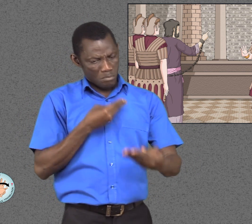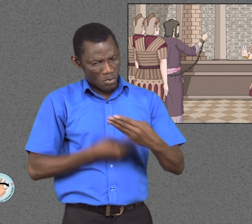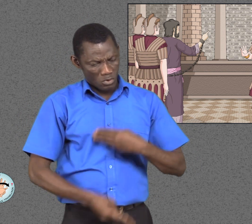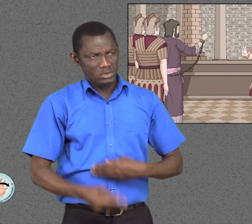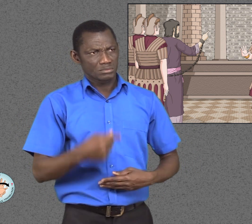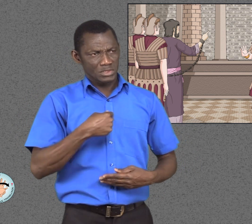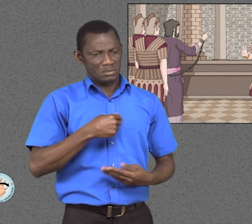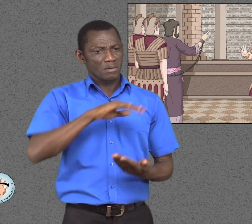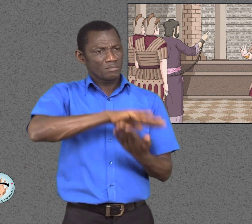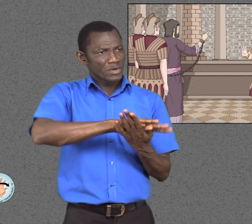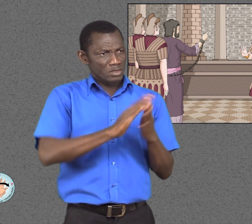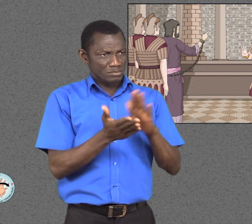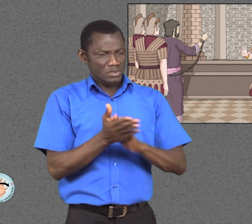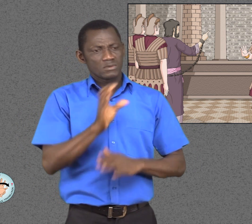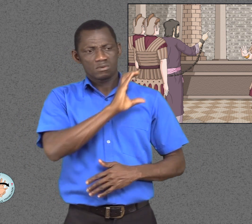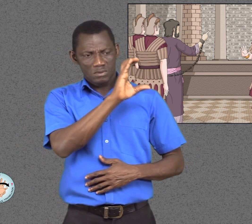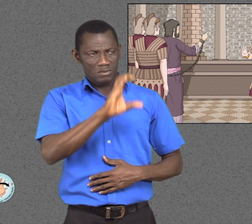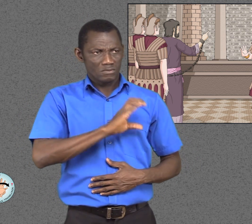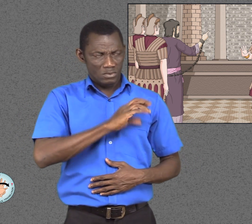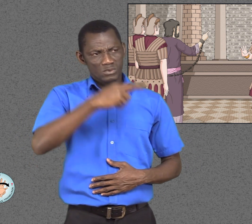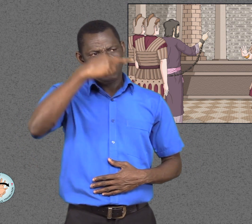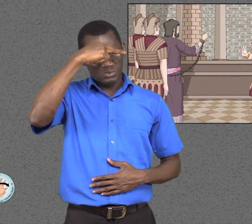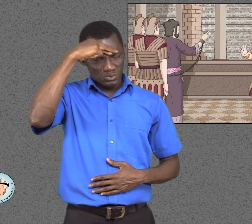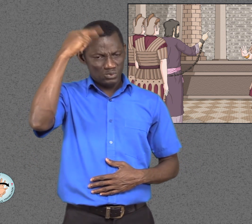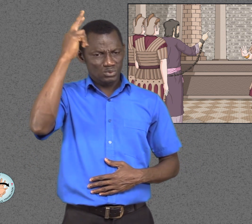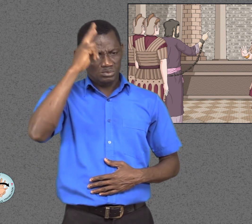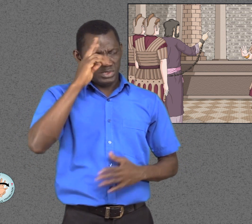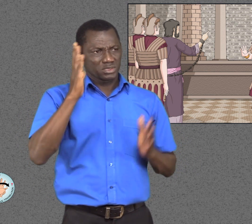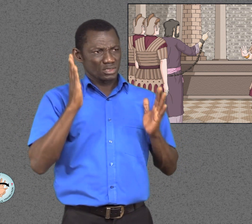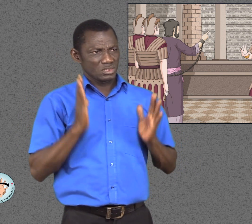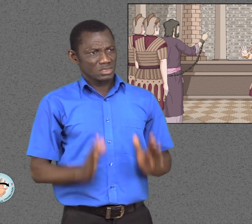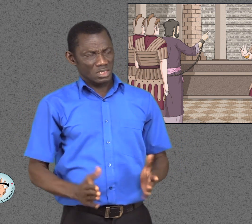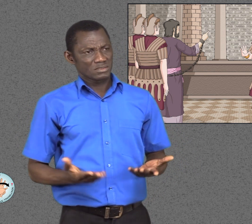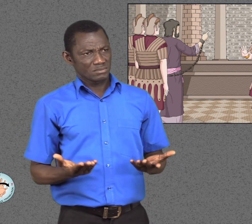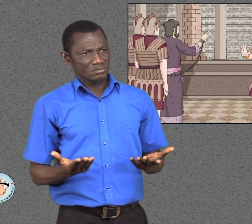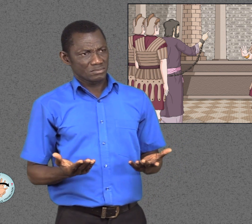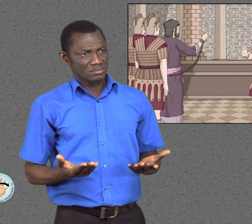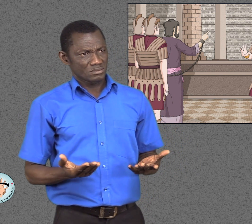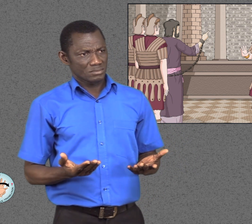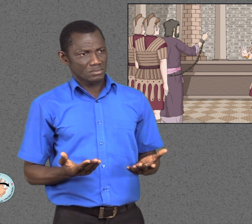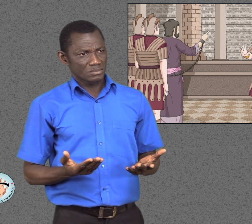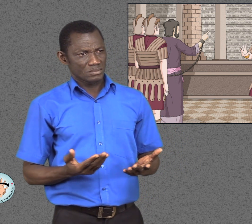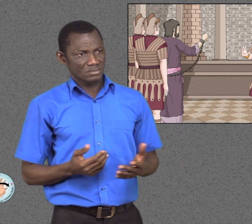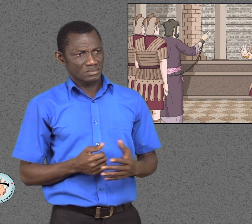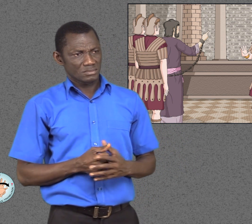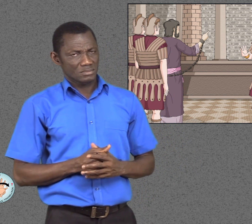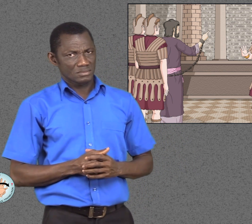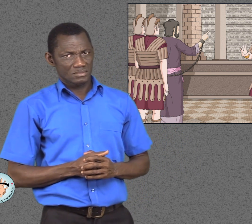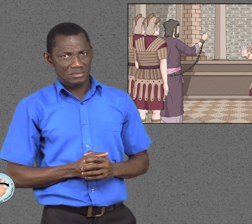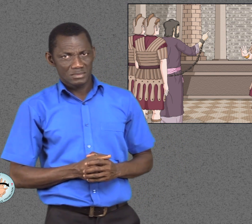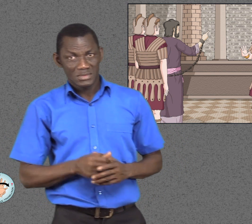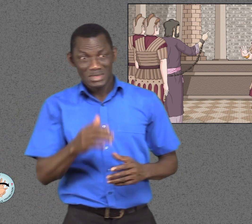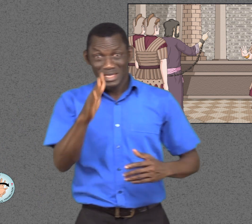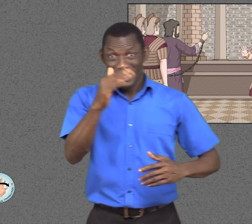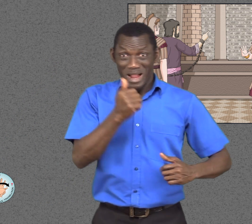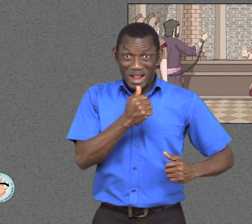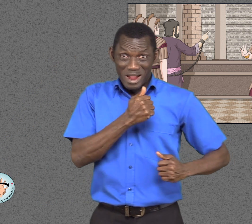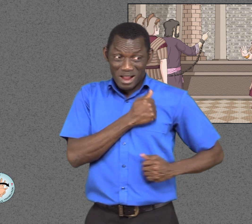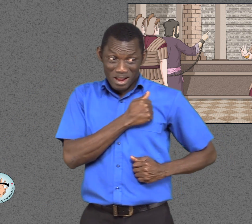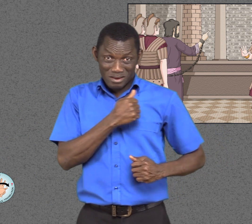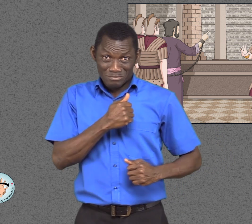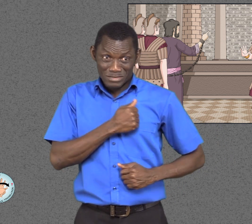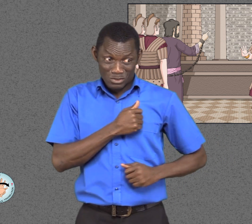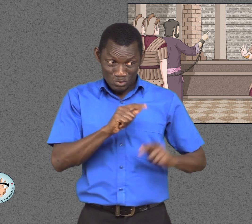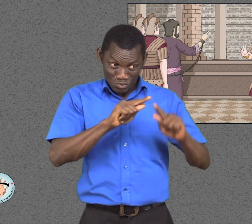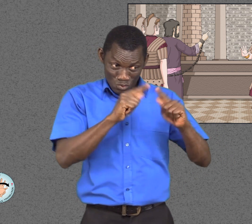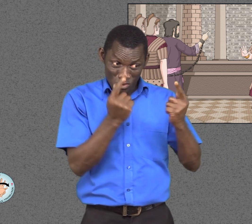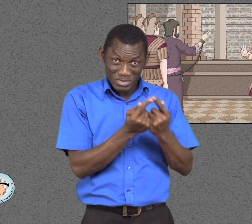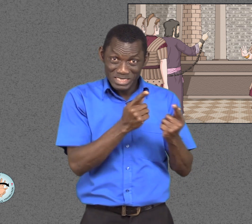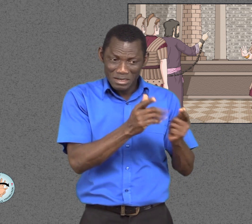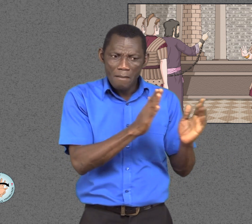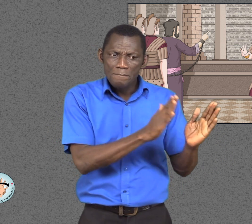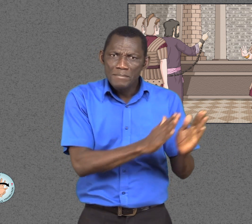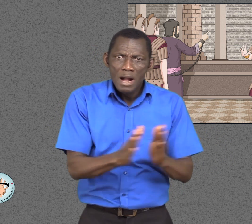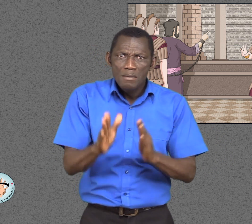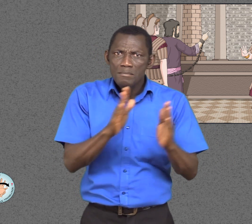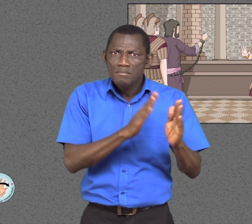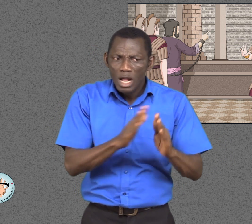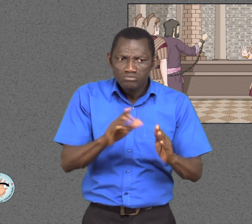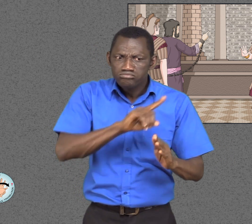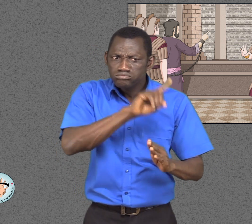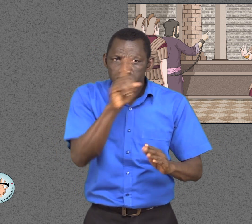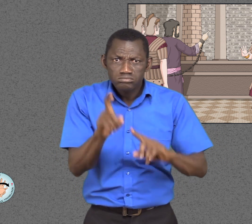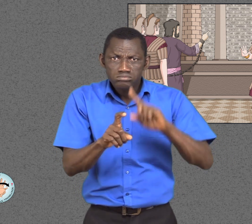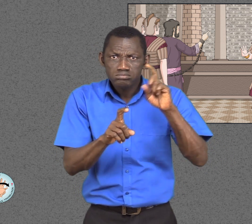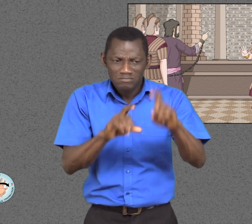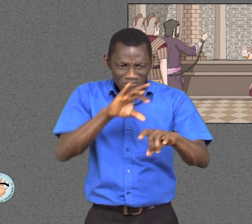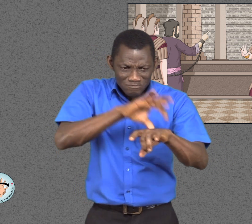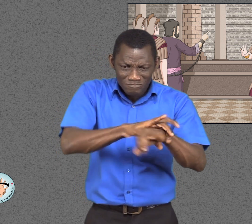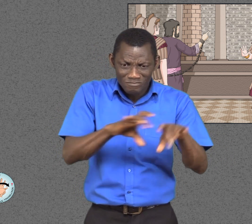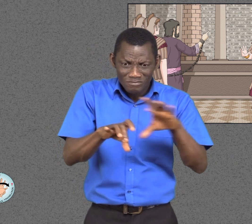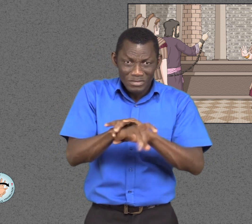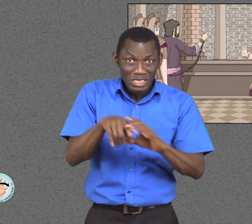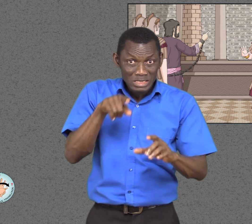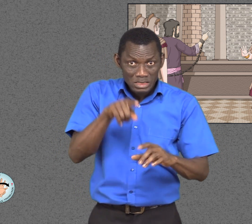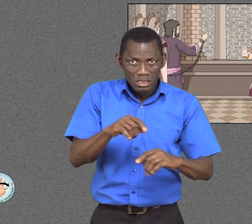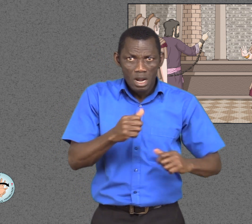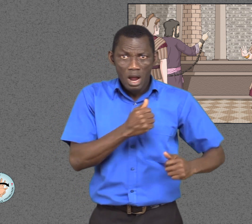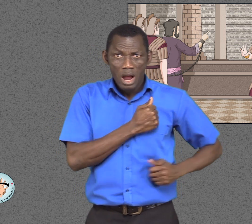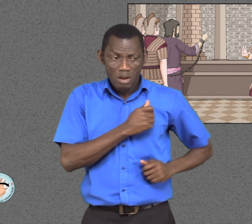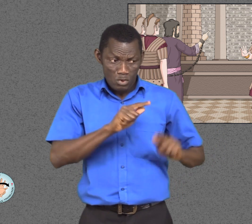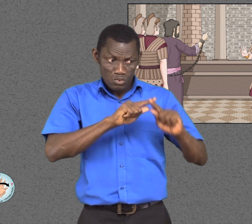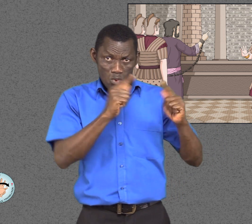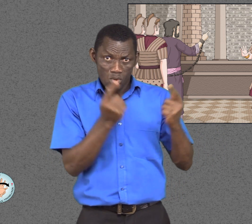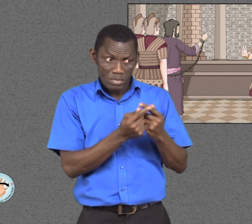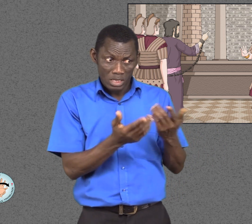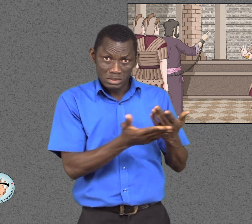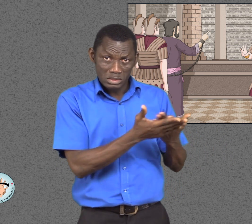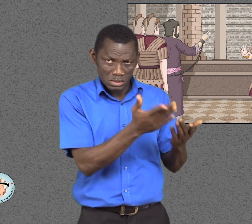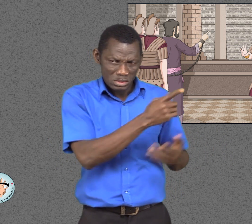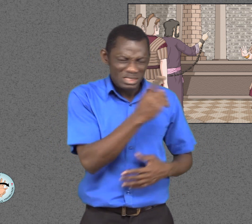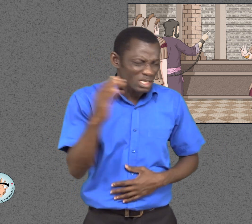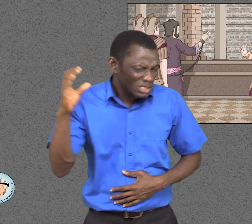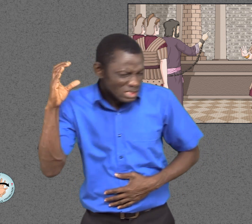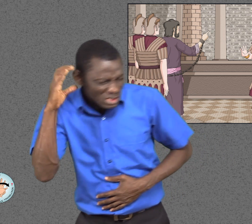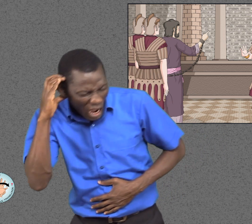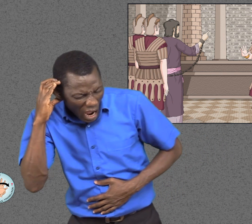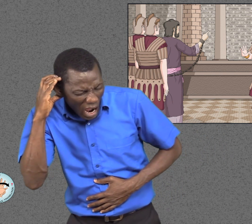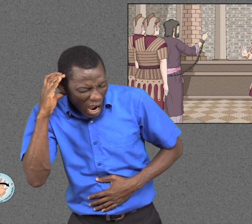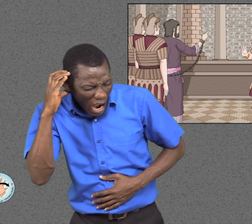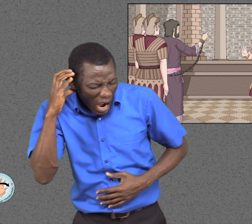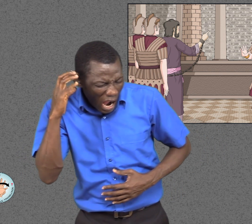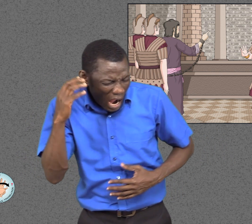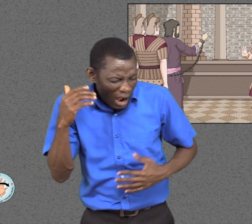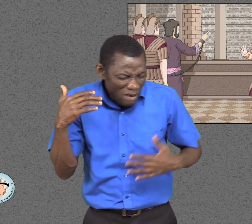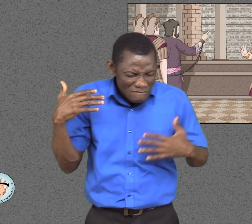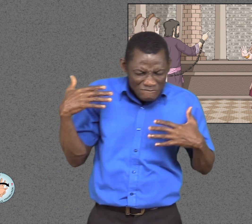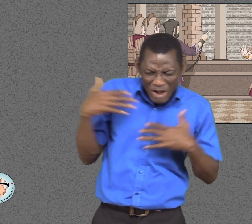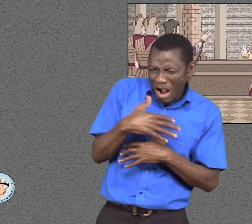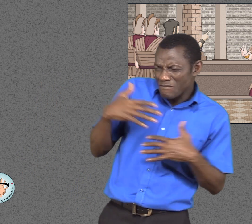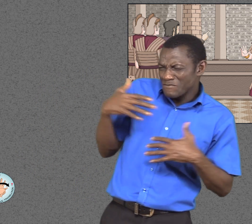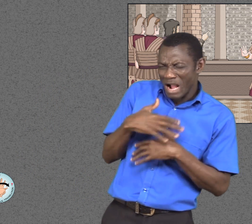“But I was born a citizen,” Paul replied.